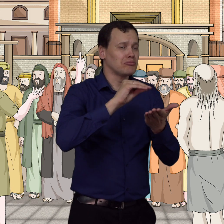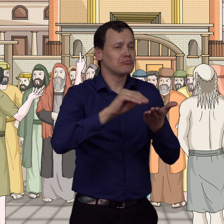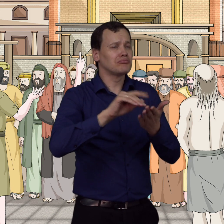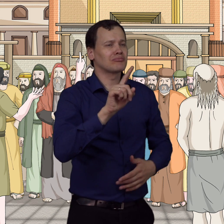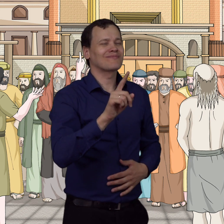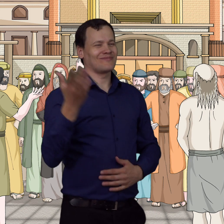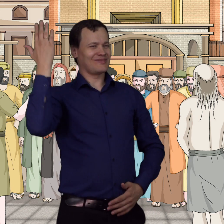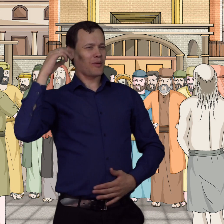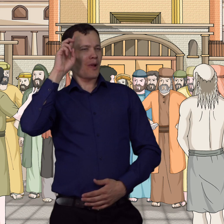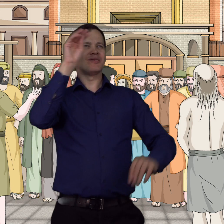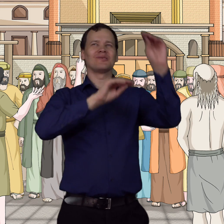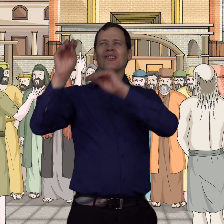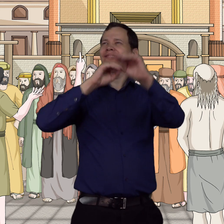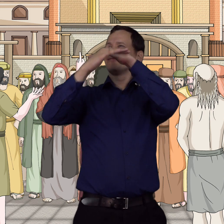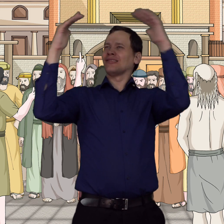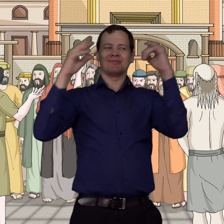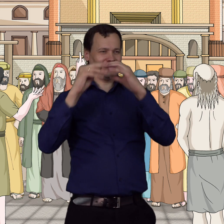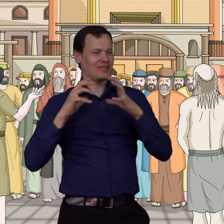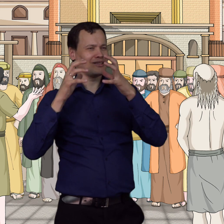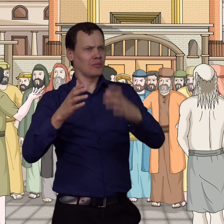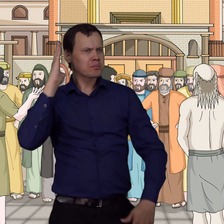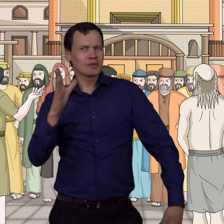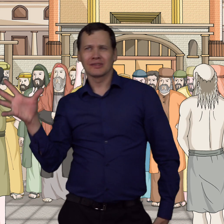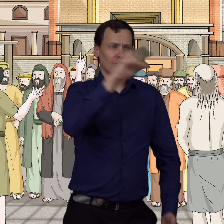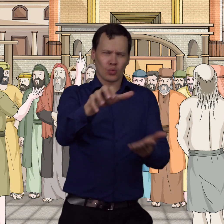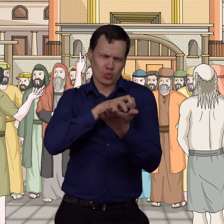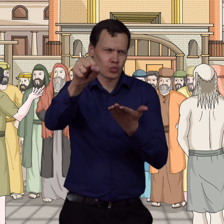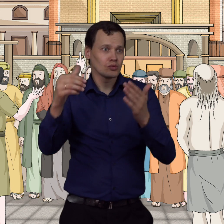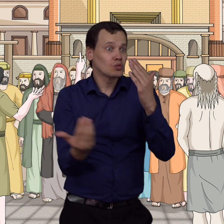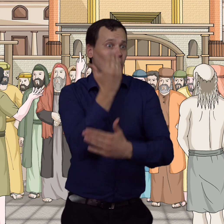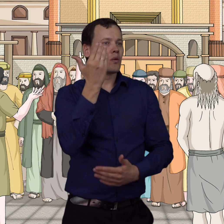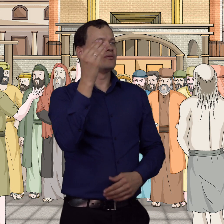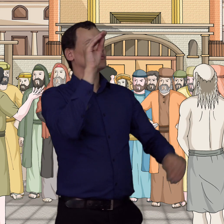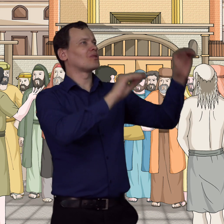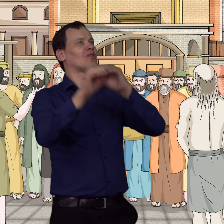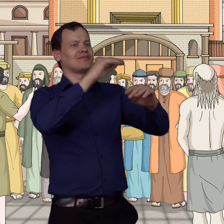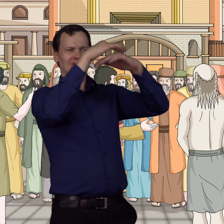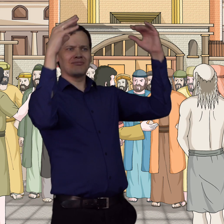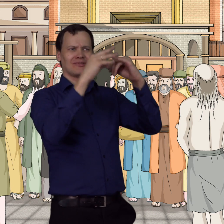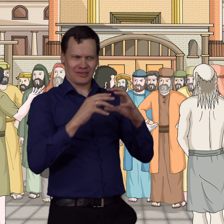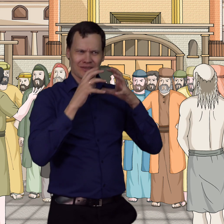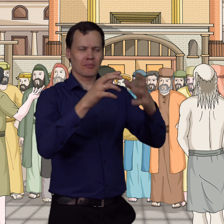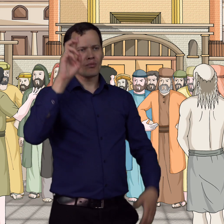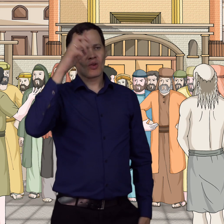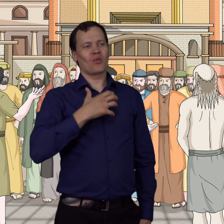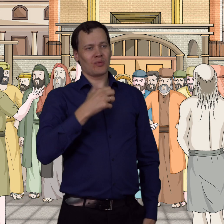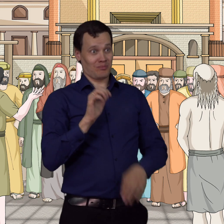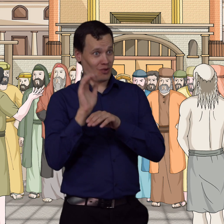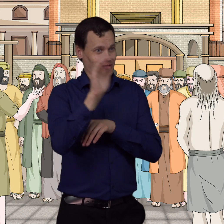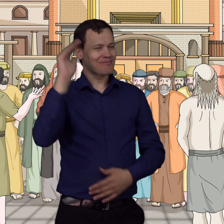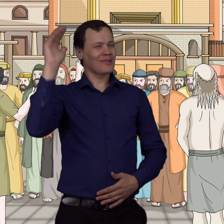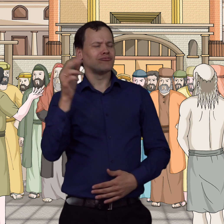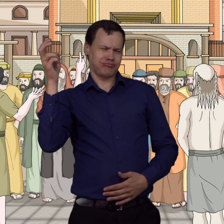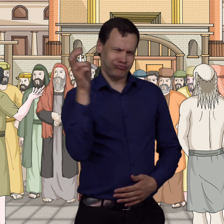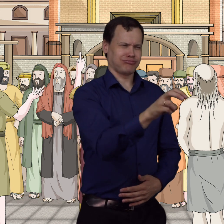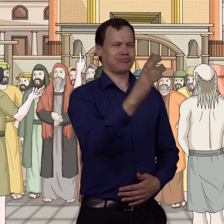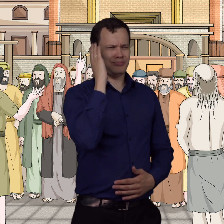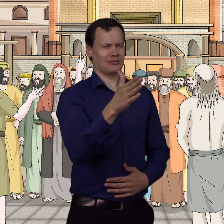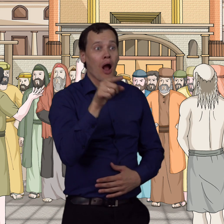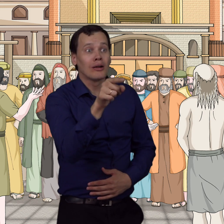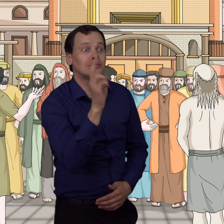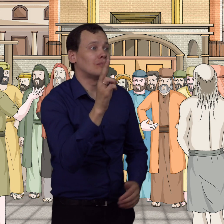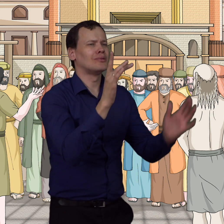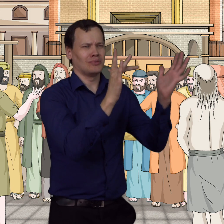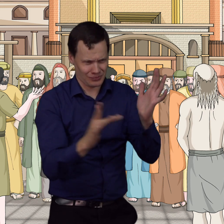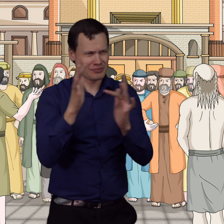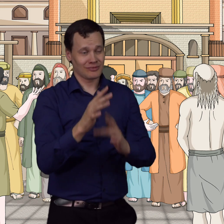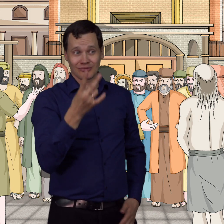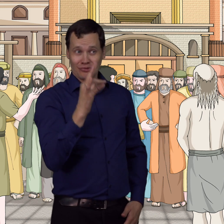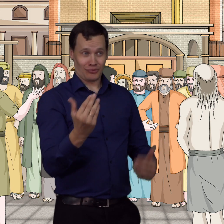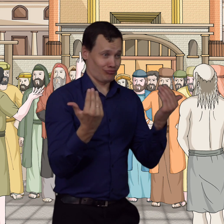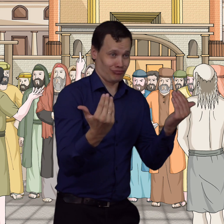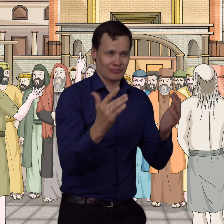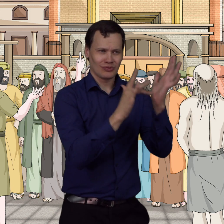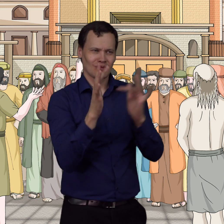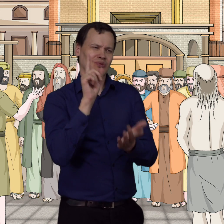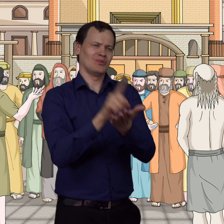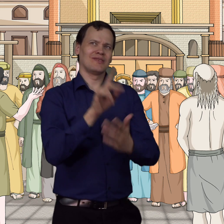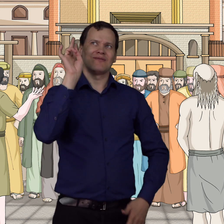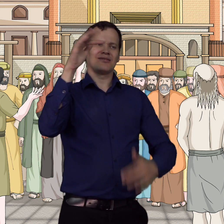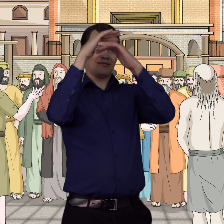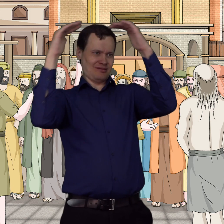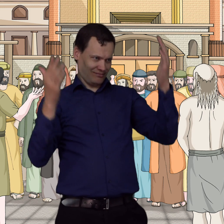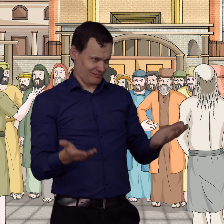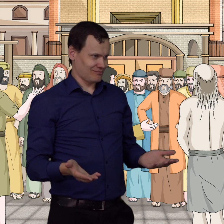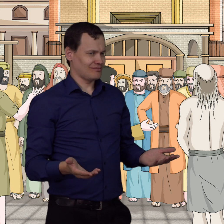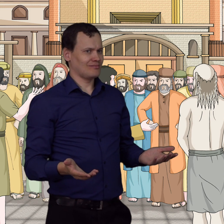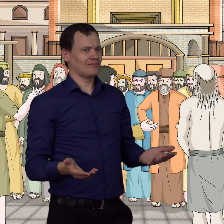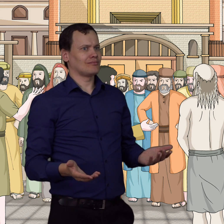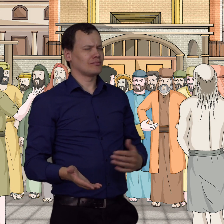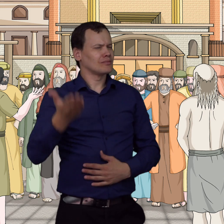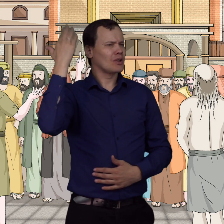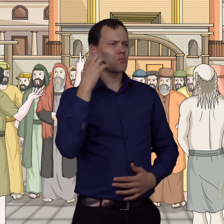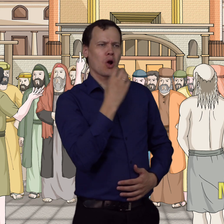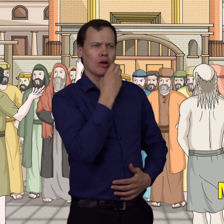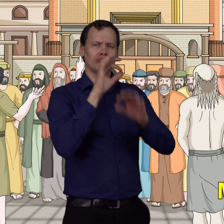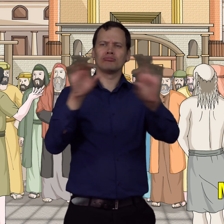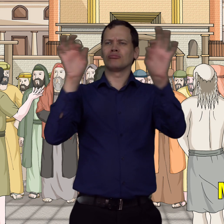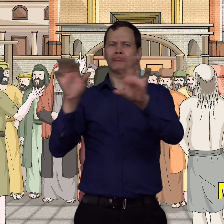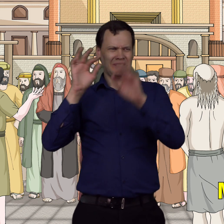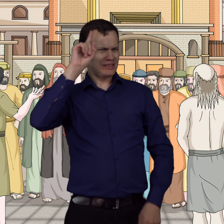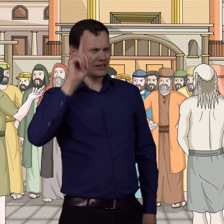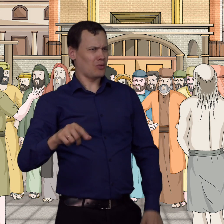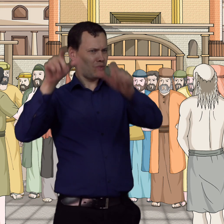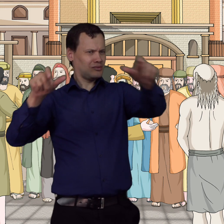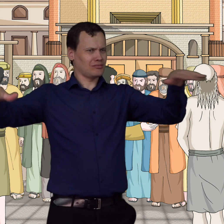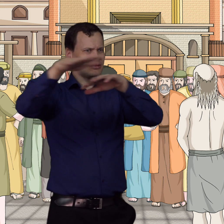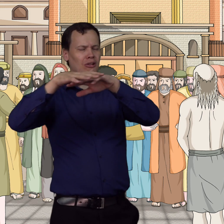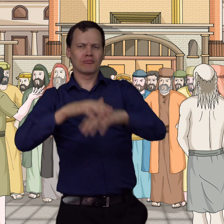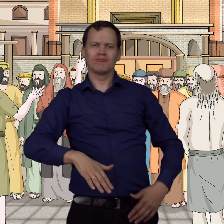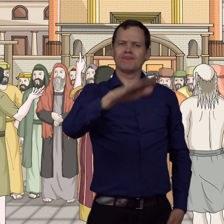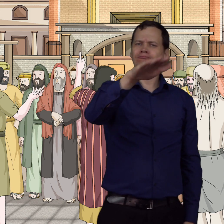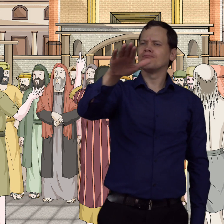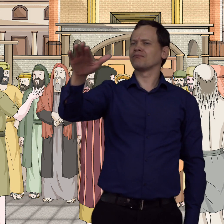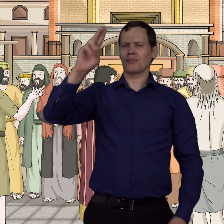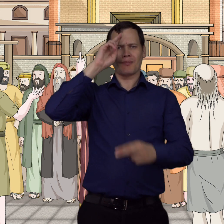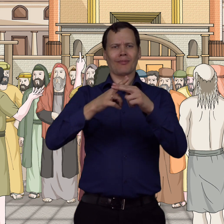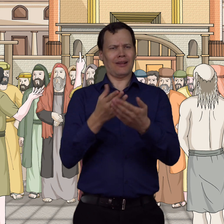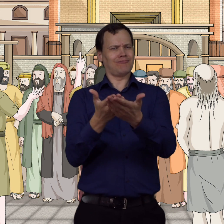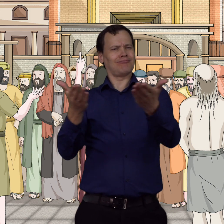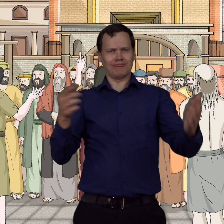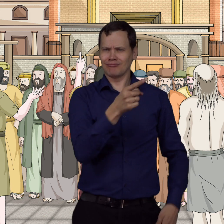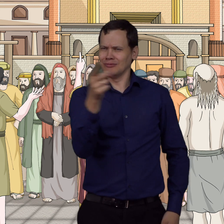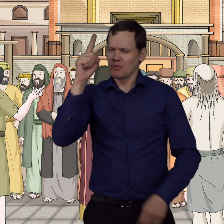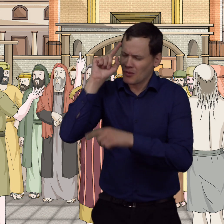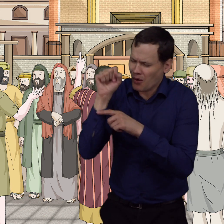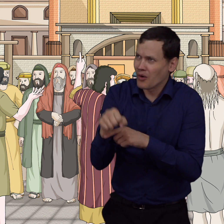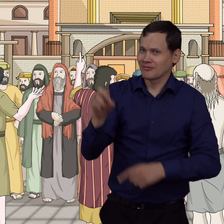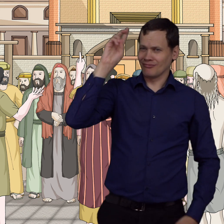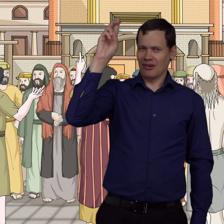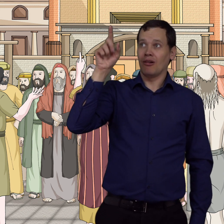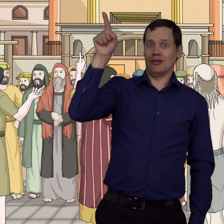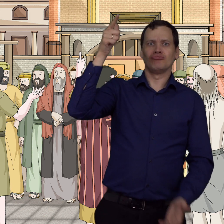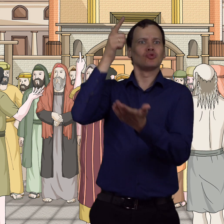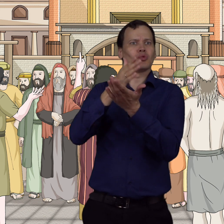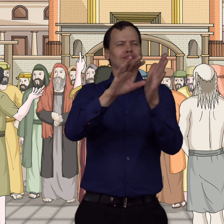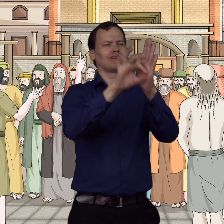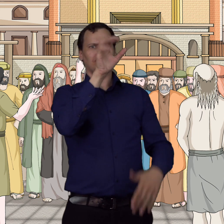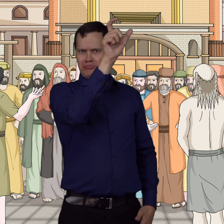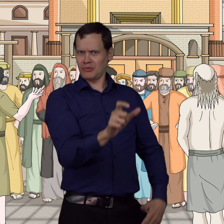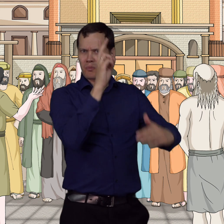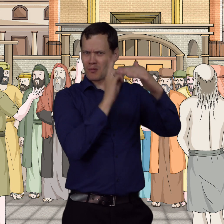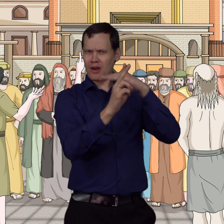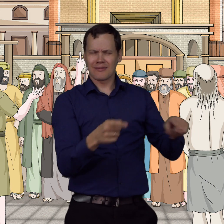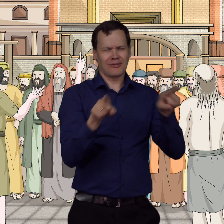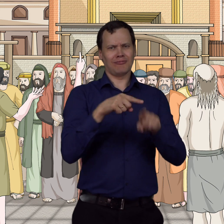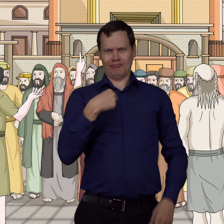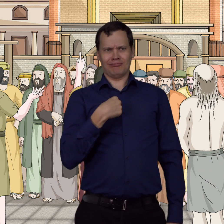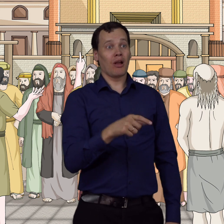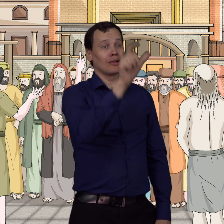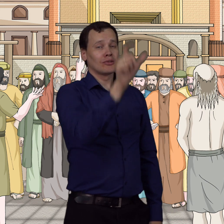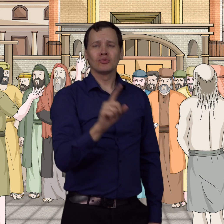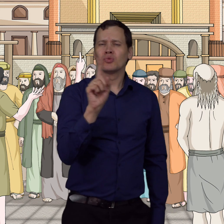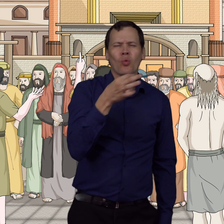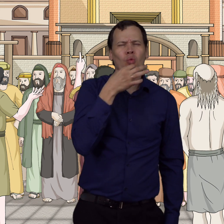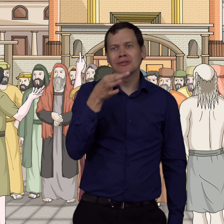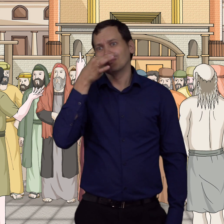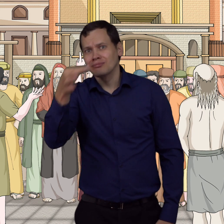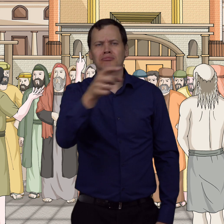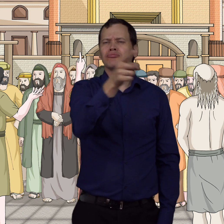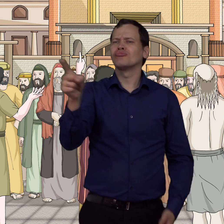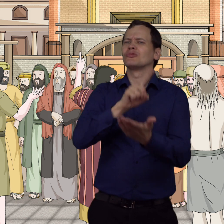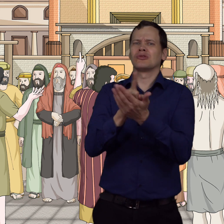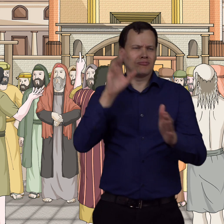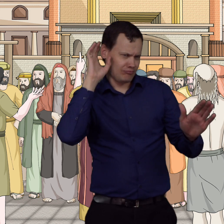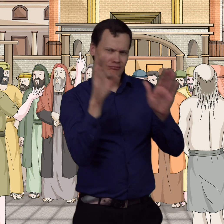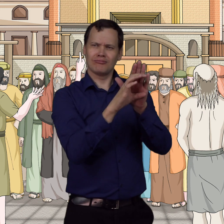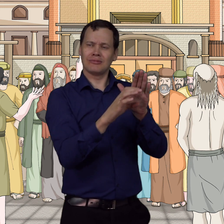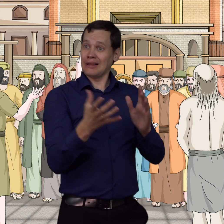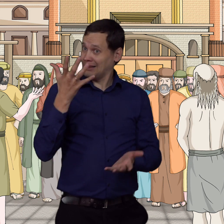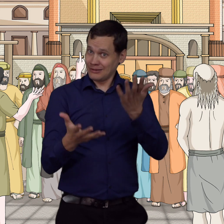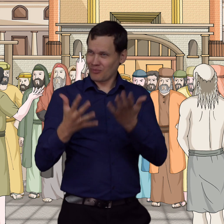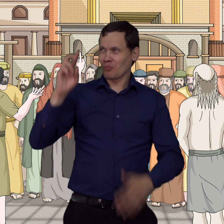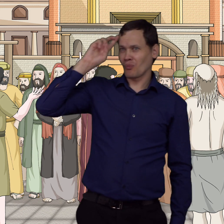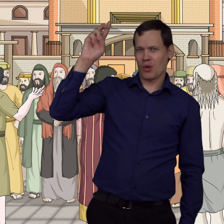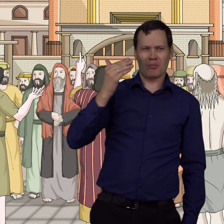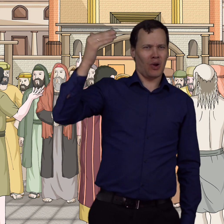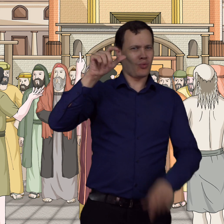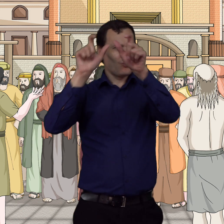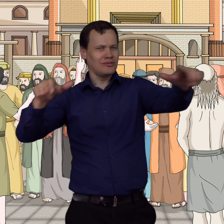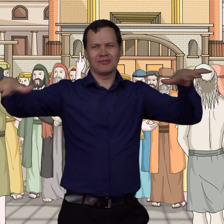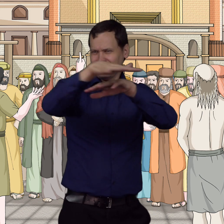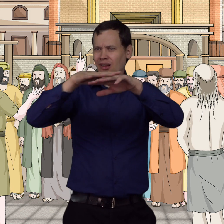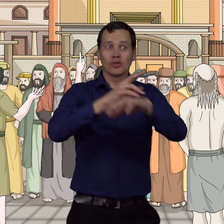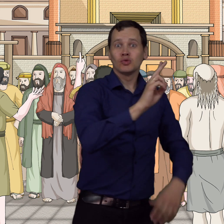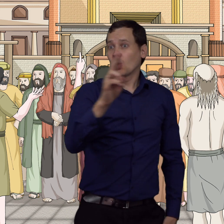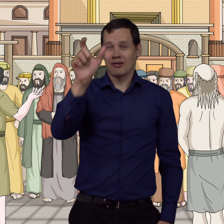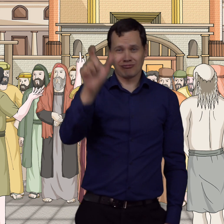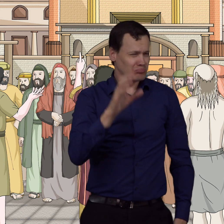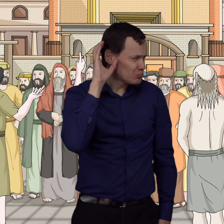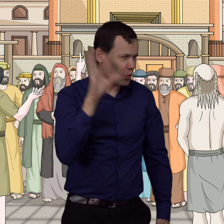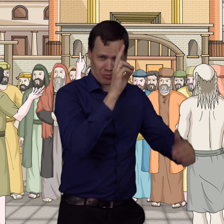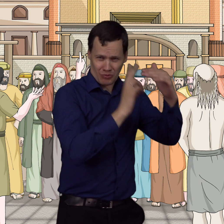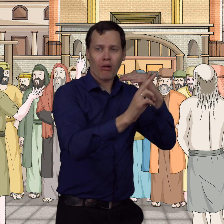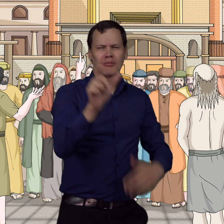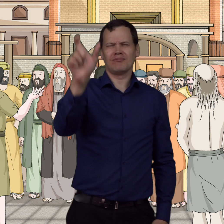Heaven must take Him in until the time comes for the restoration of all things, which God announced long ago through His holy prophets. For Moses said, ‘The Lord your God will raise up for you a prophet like me from among your brothers.